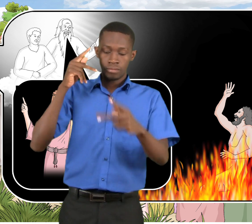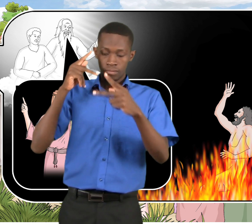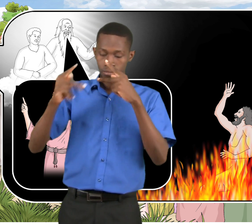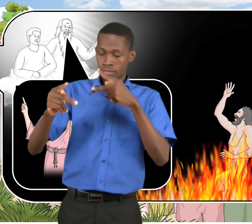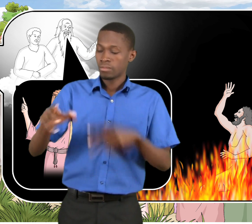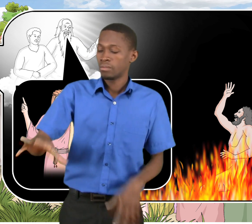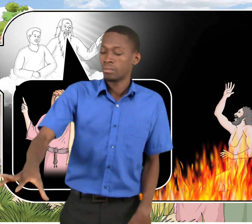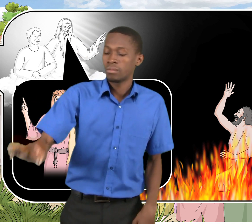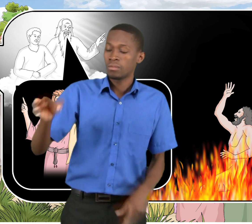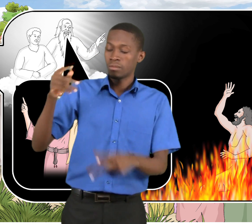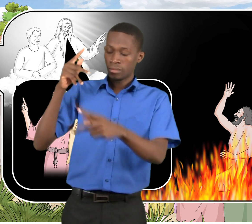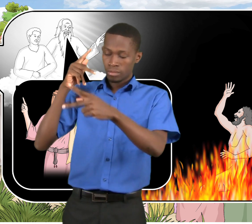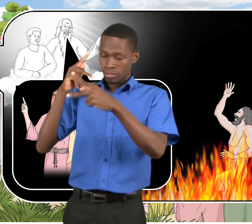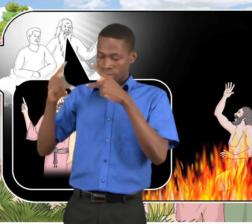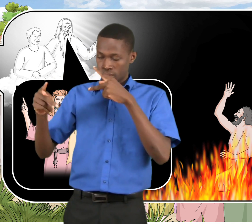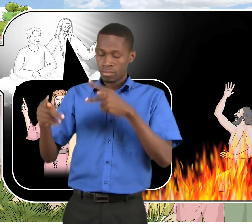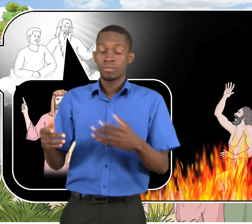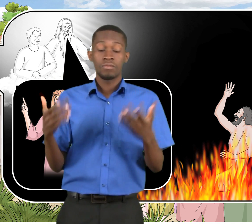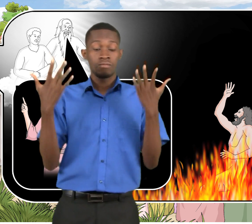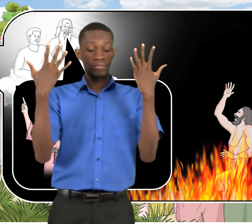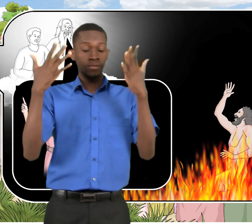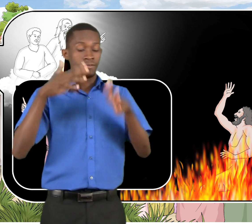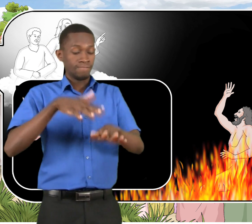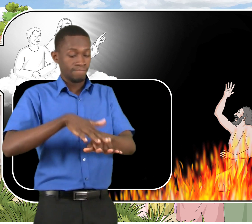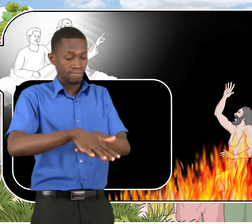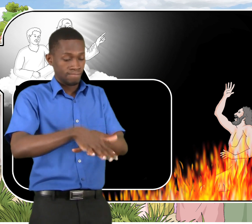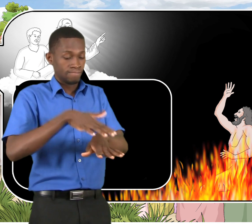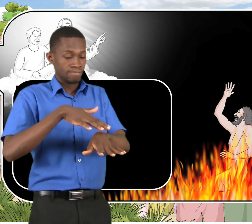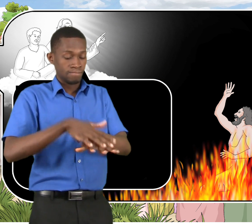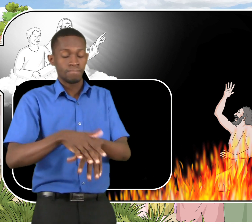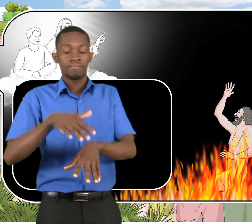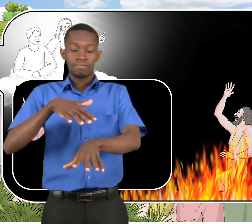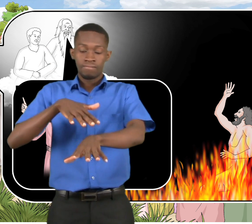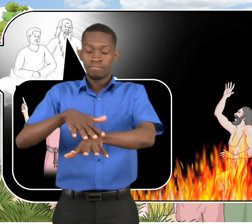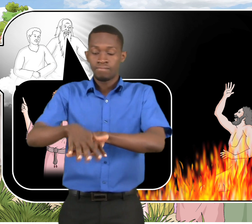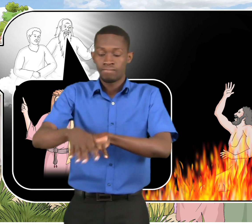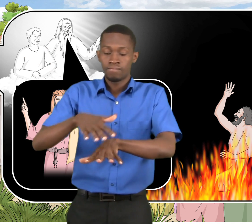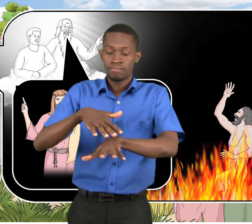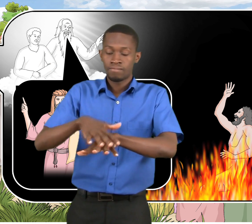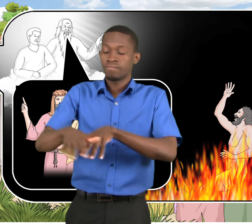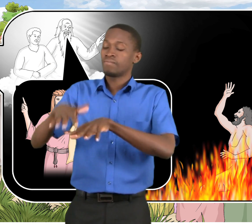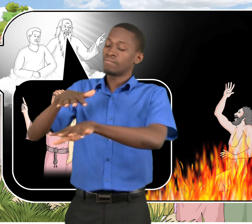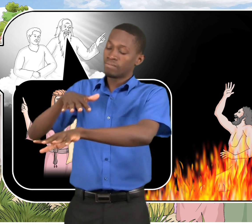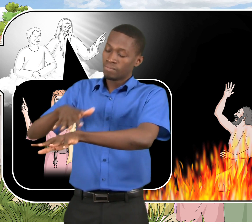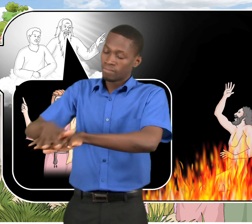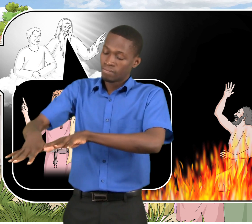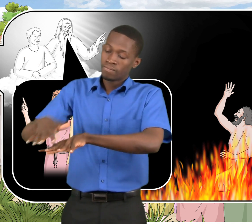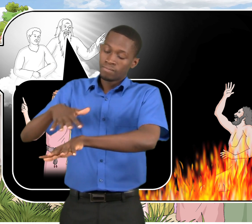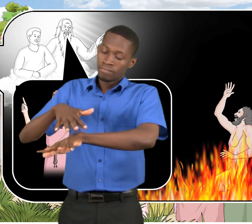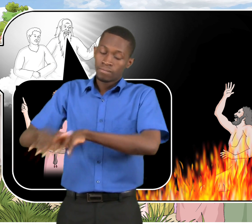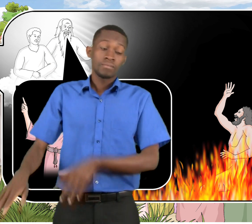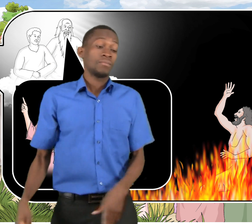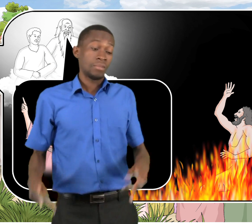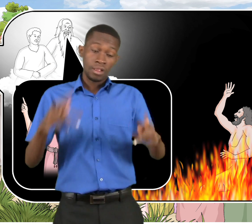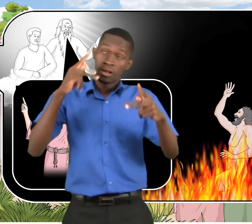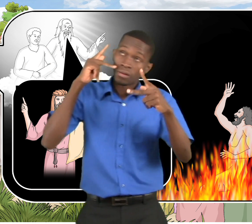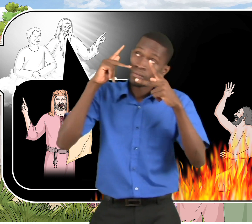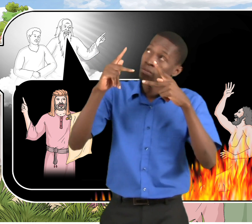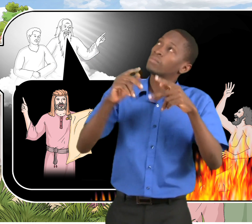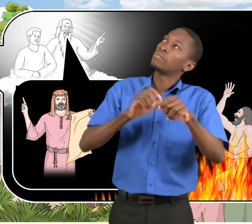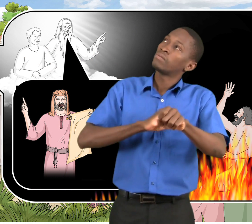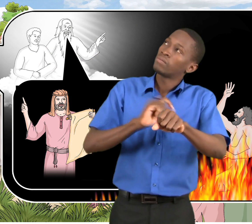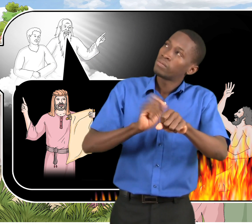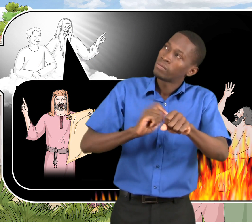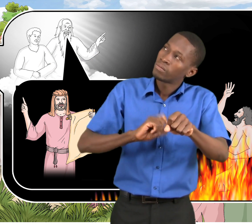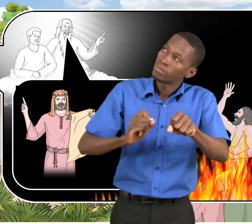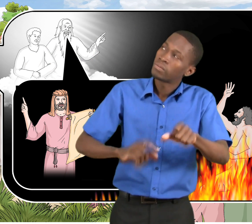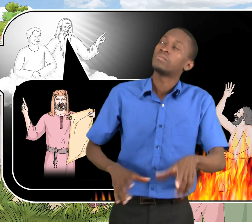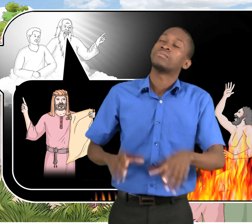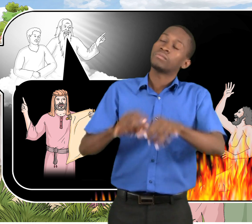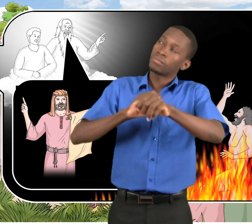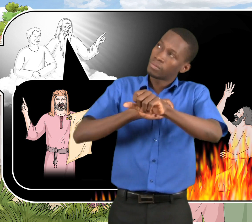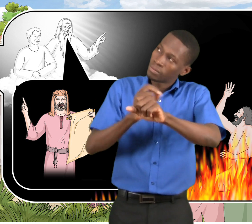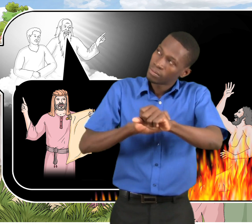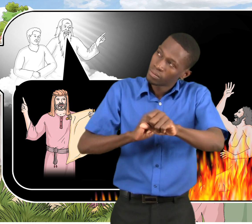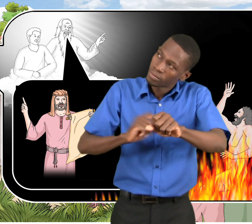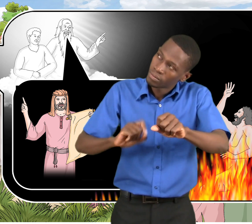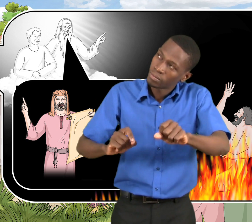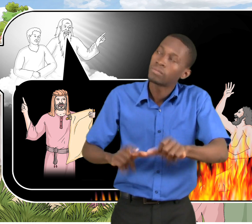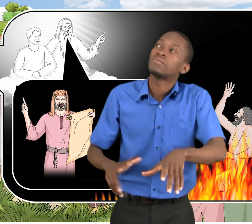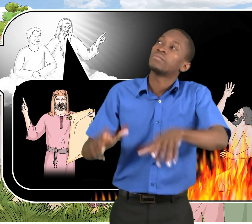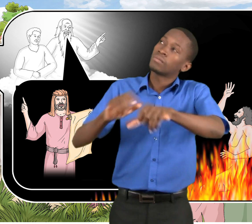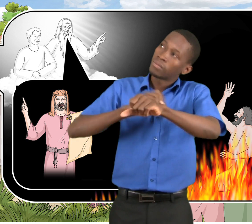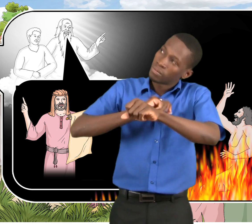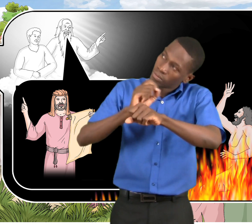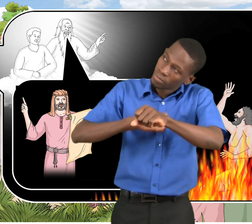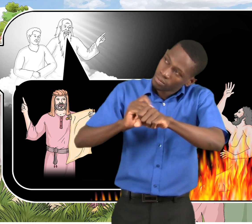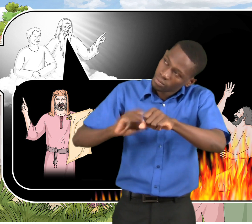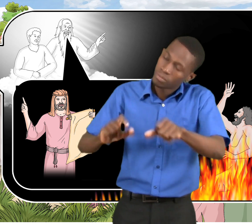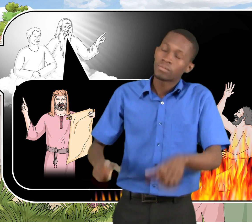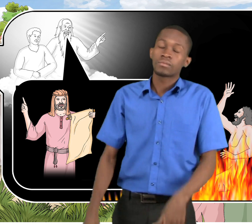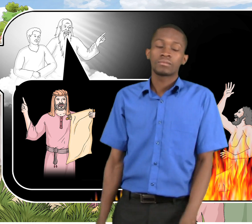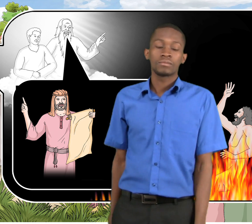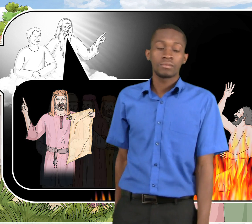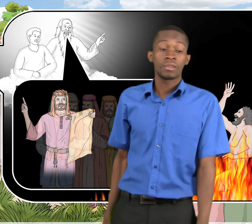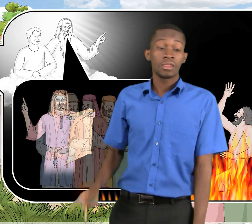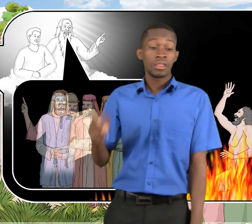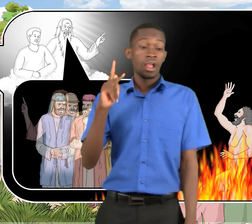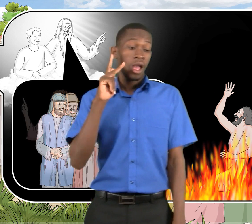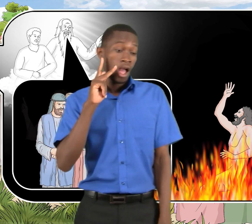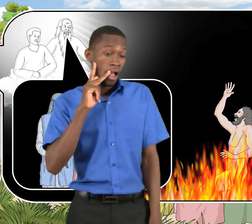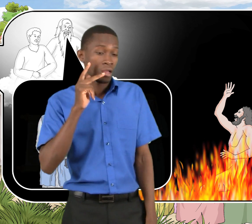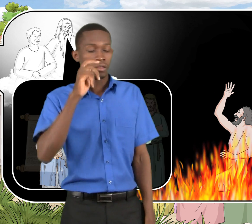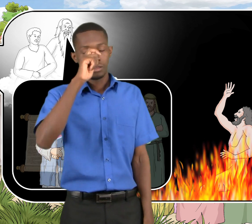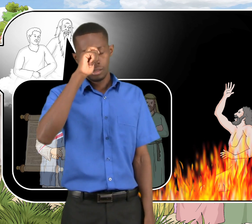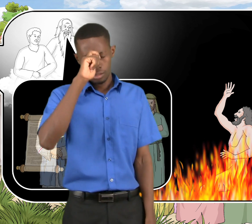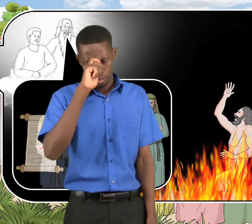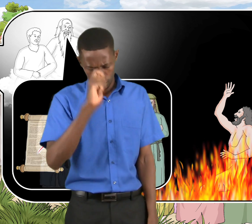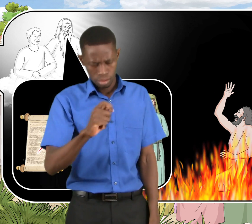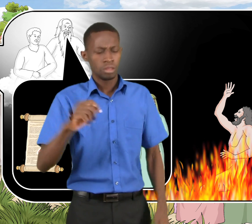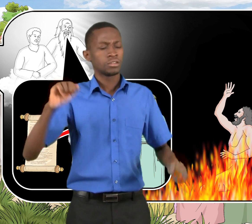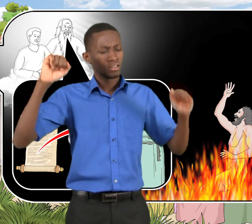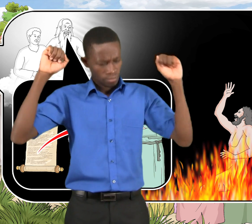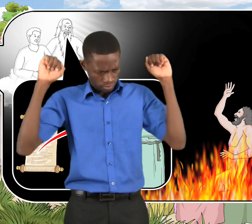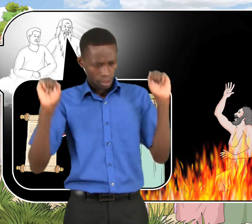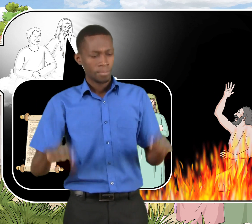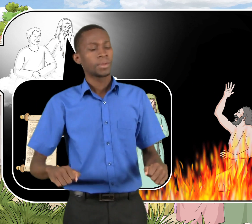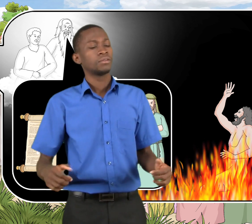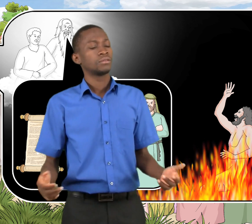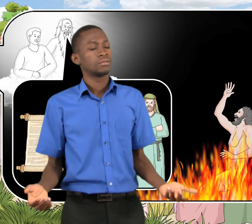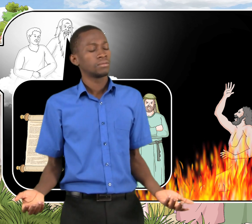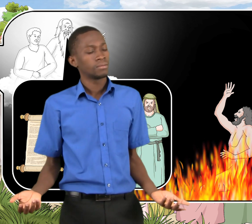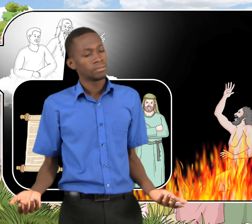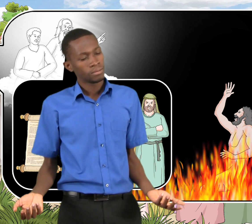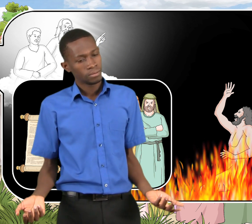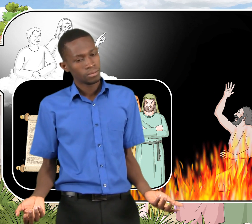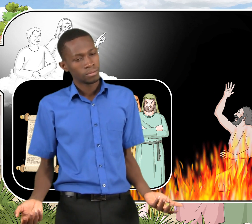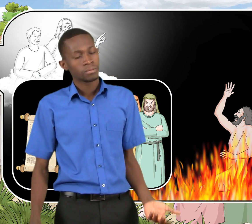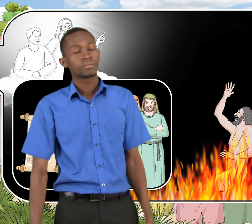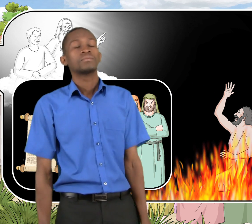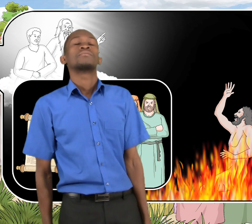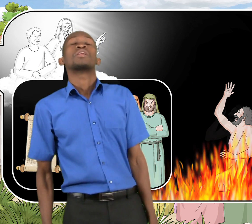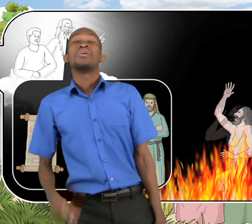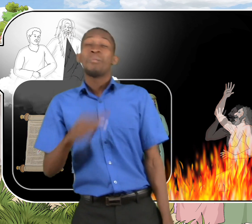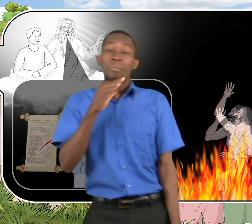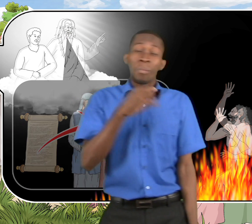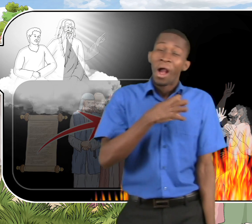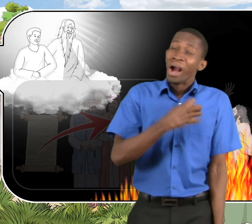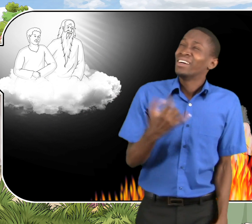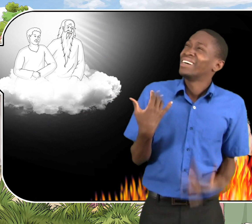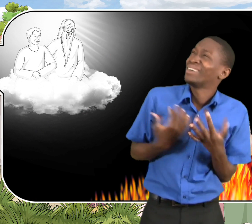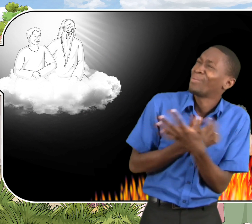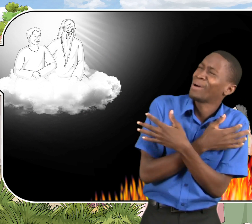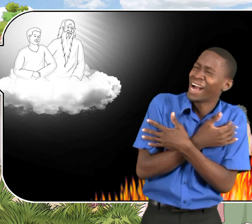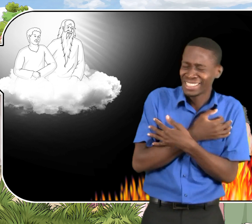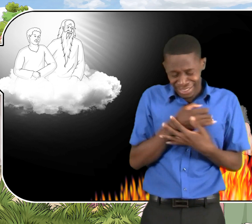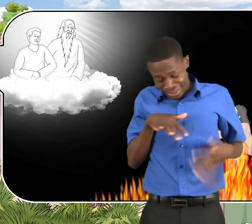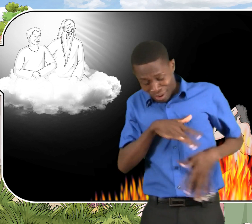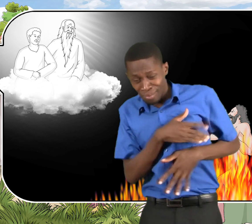let your brothers listen to them.’